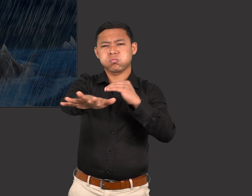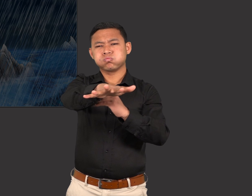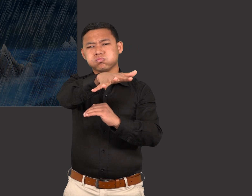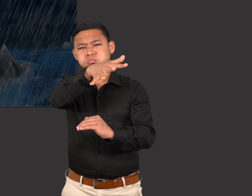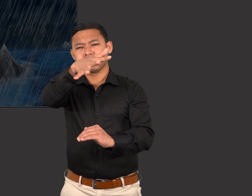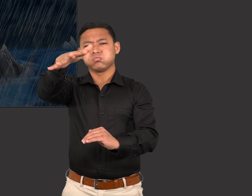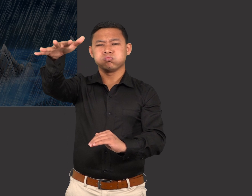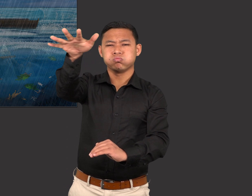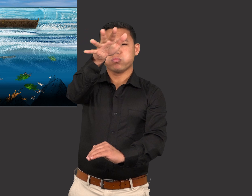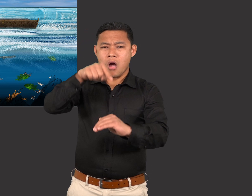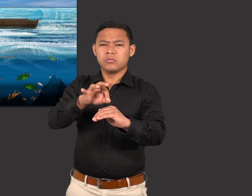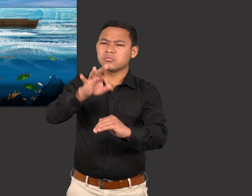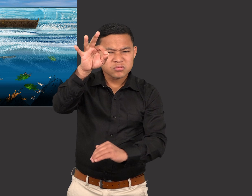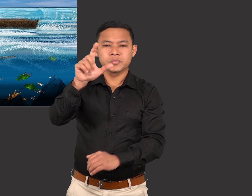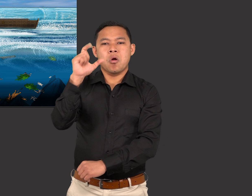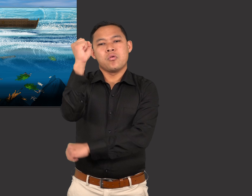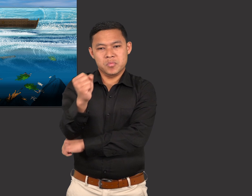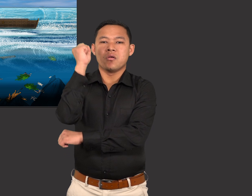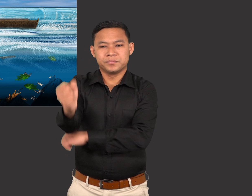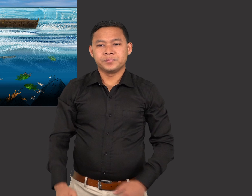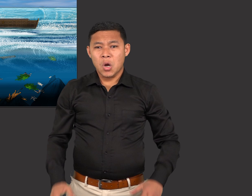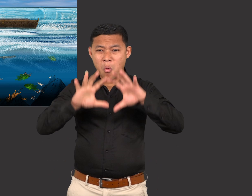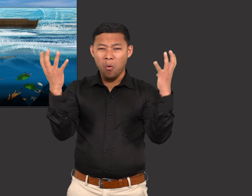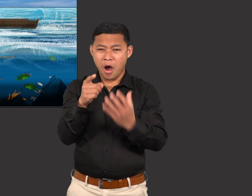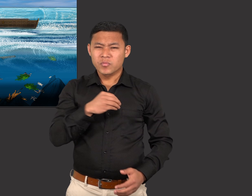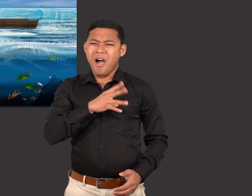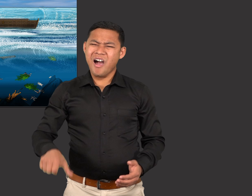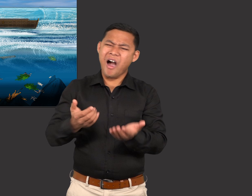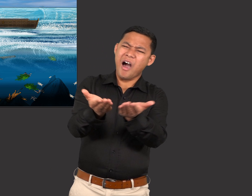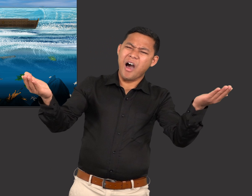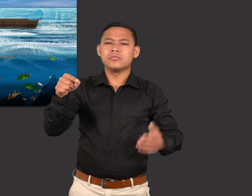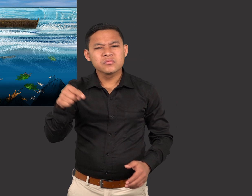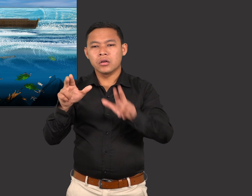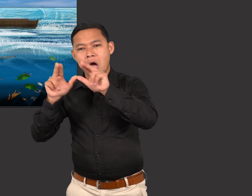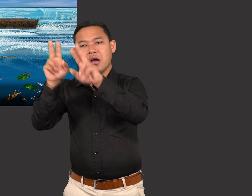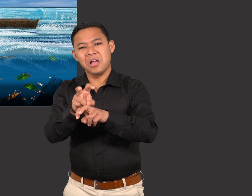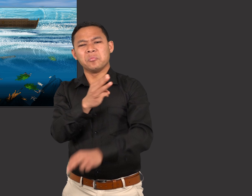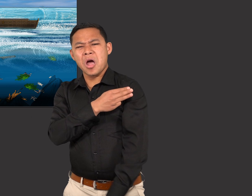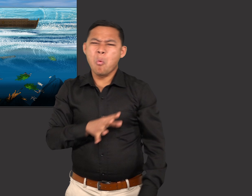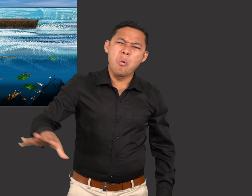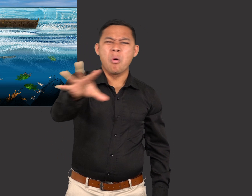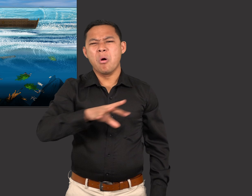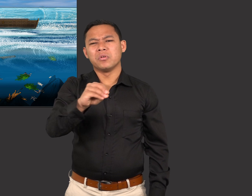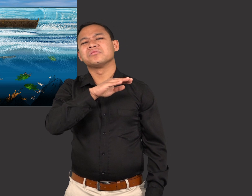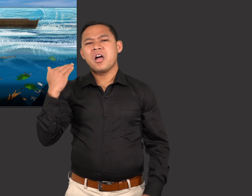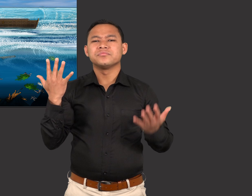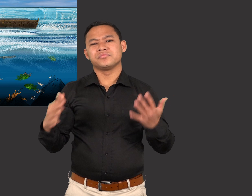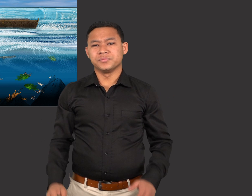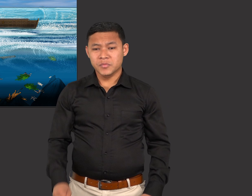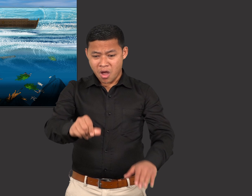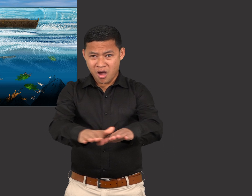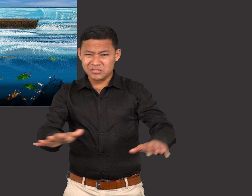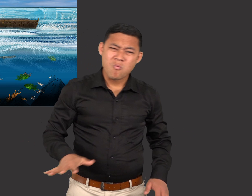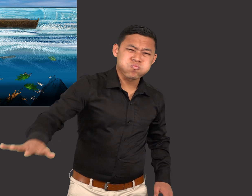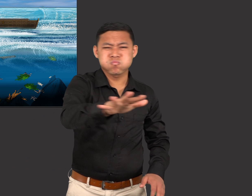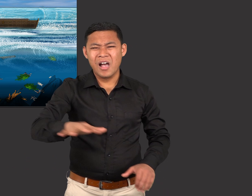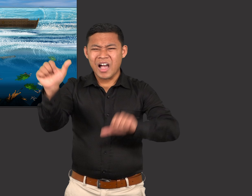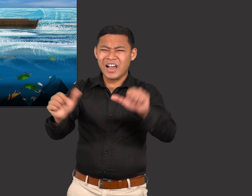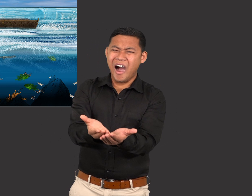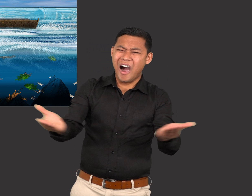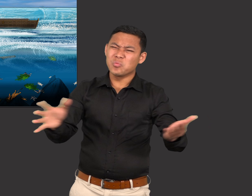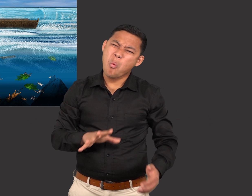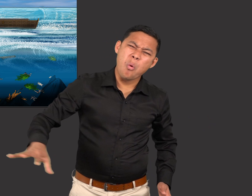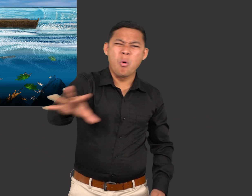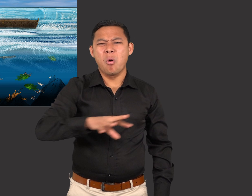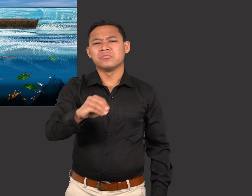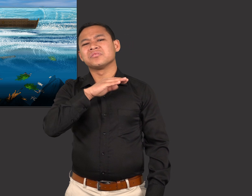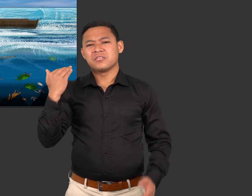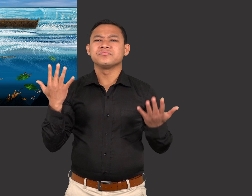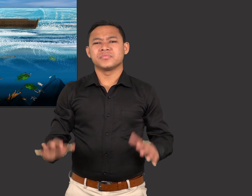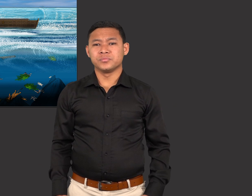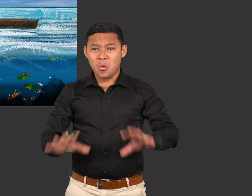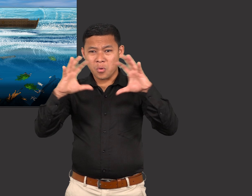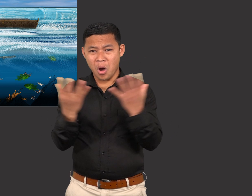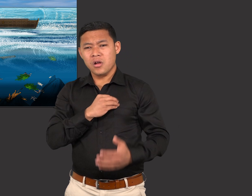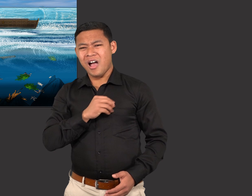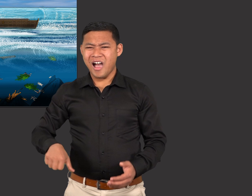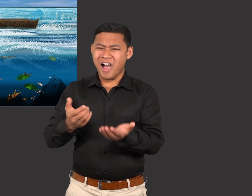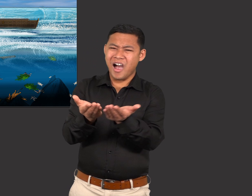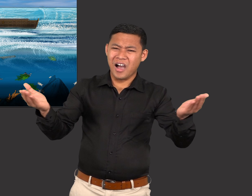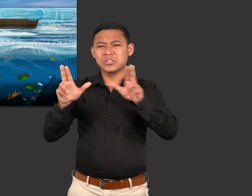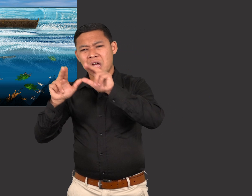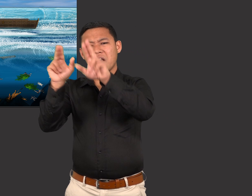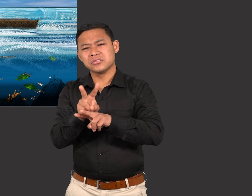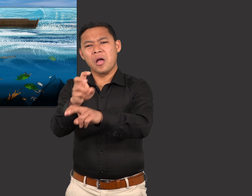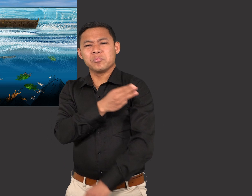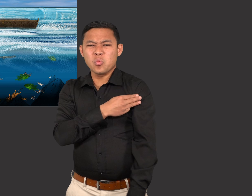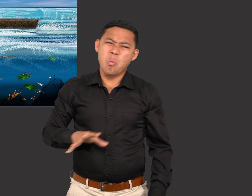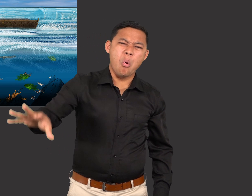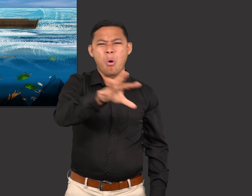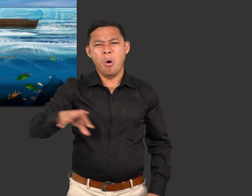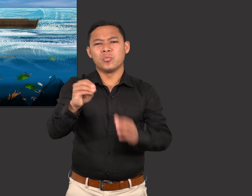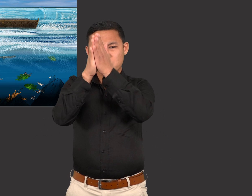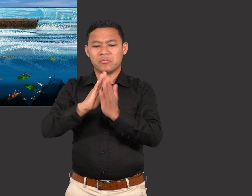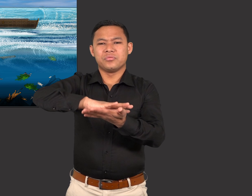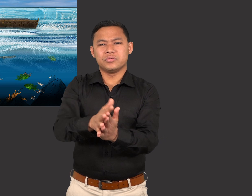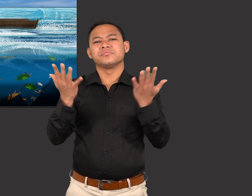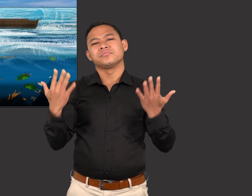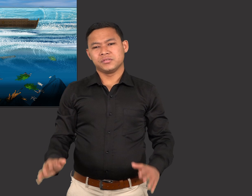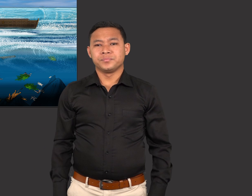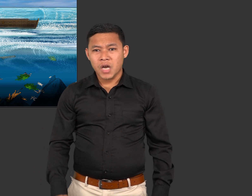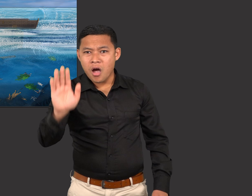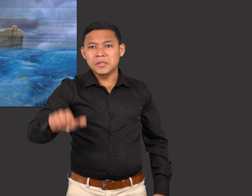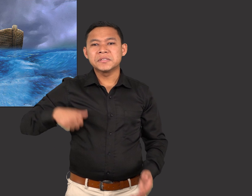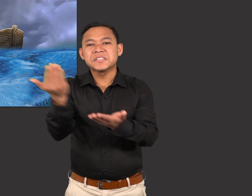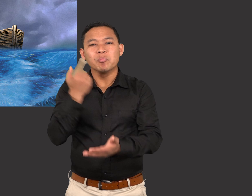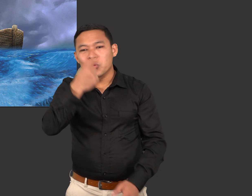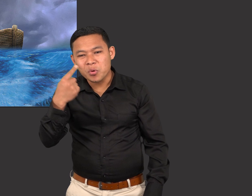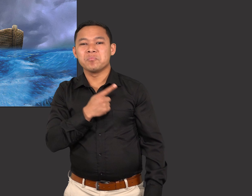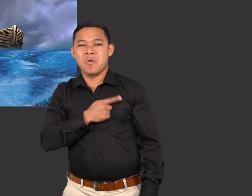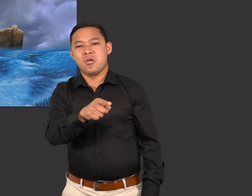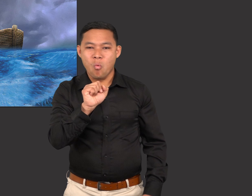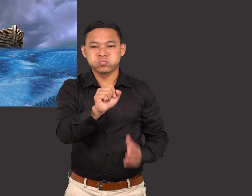The waters rose and covered the mountaintops to a depth of fifteen cubits. And every living thing that moved upon the earth perished—birds, livestock, animals, every creature that swarms upon the earth, and all mankind. Of all that was on dry land, everything that had the breath of life in its nostrils died. And every living thing on the face of the earth was destroyed—man and livestock, crawling creatures and birds of the air;